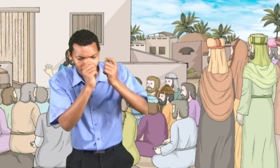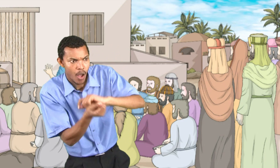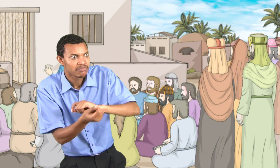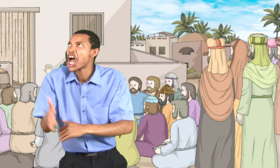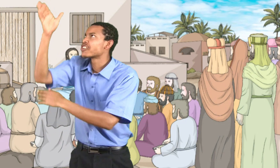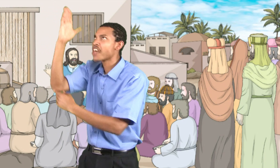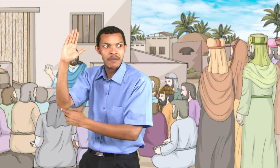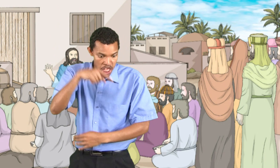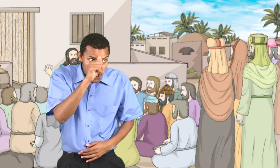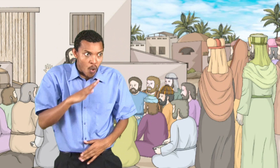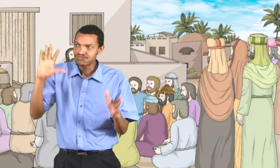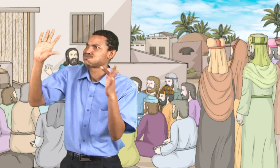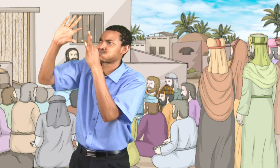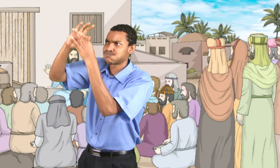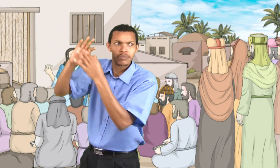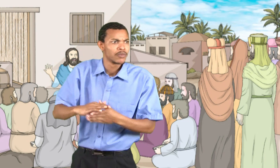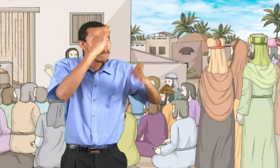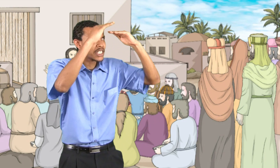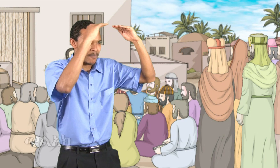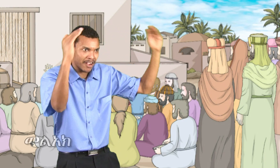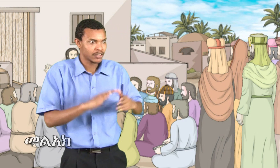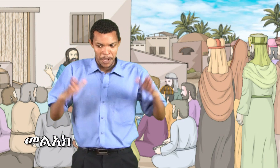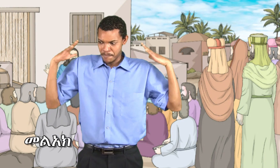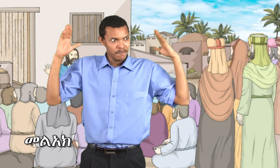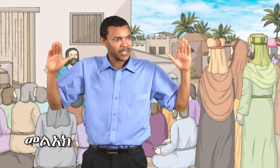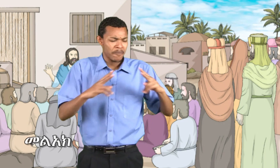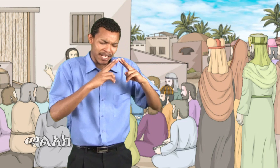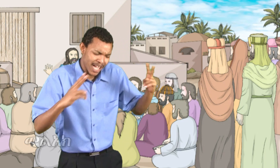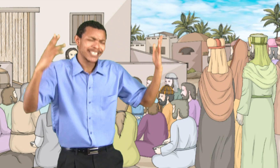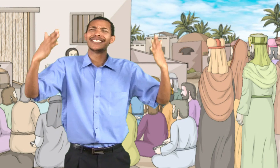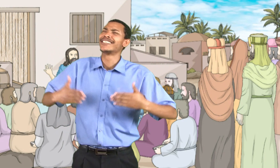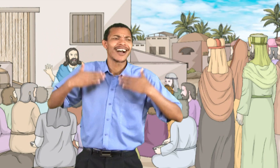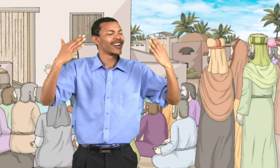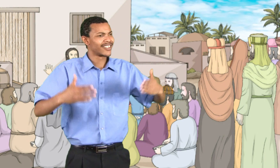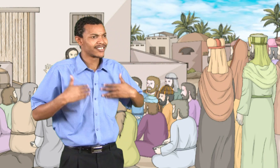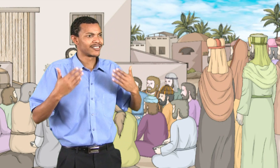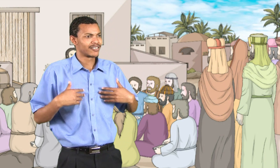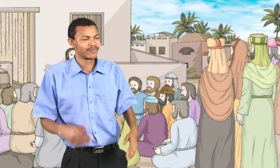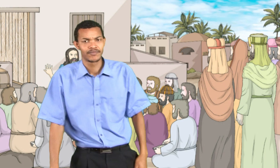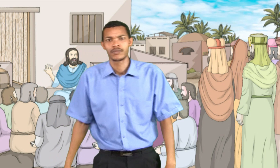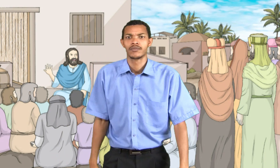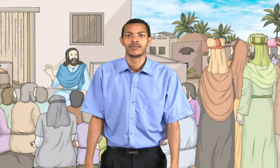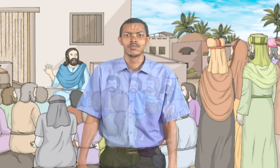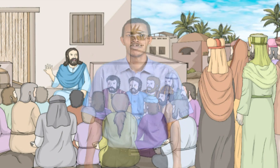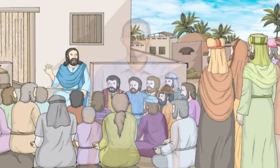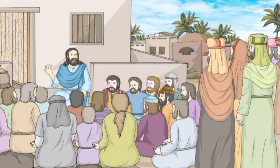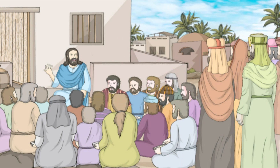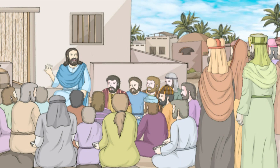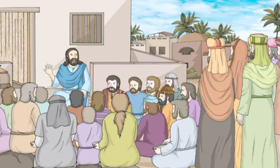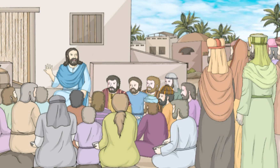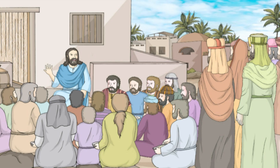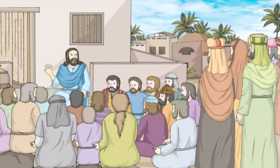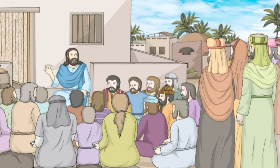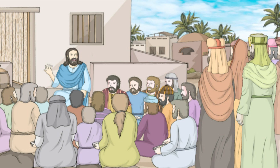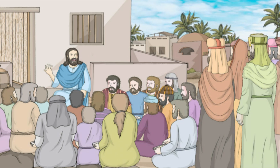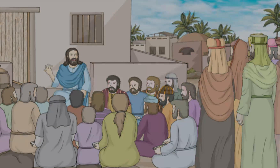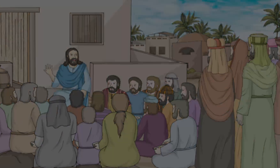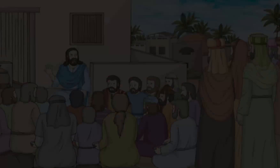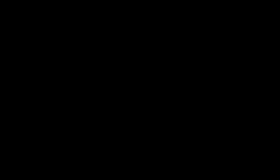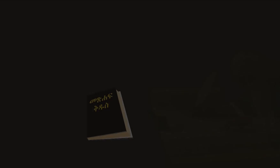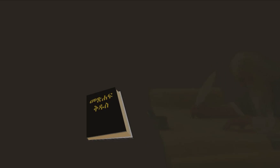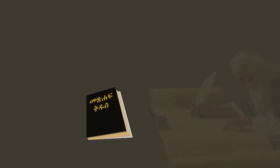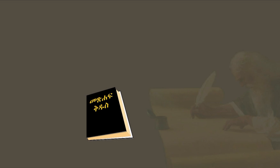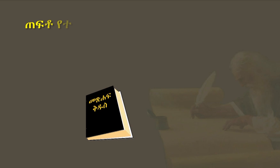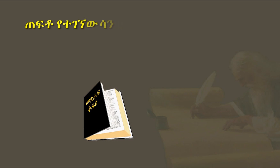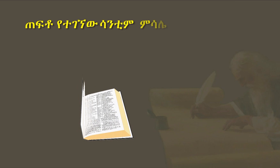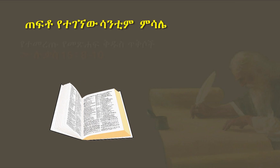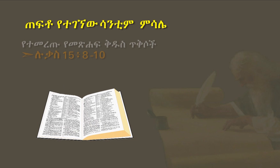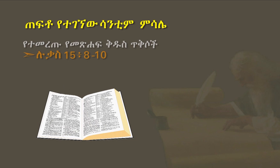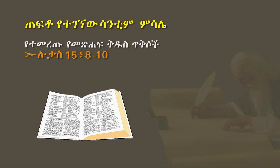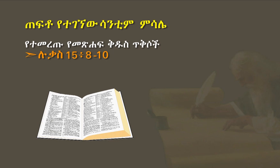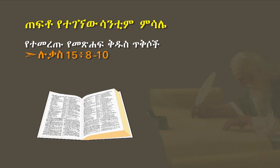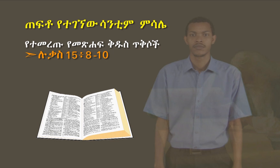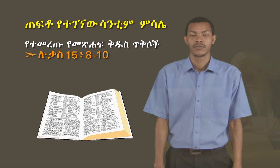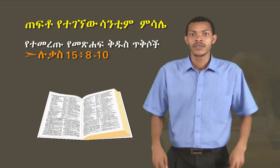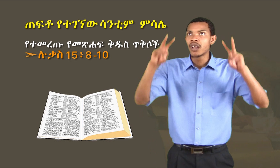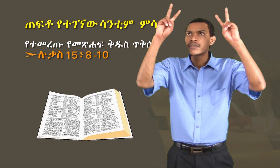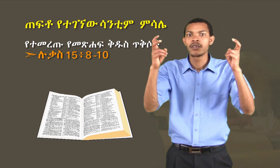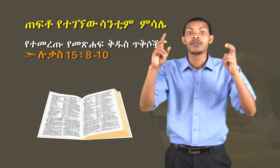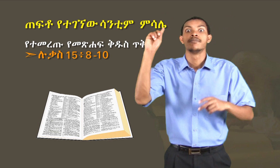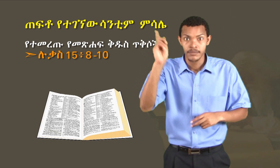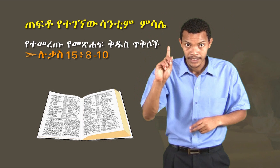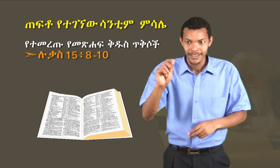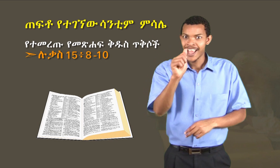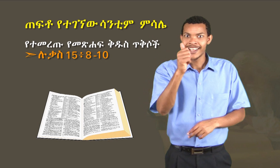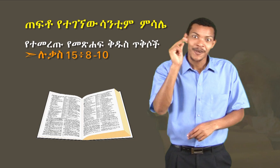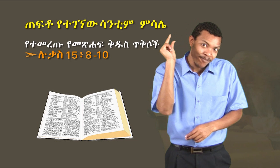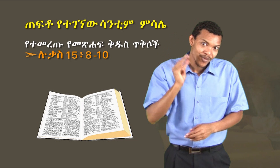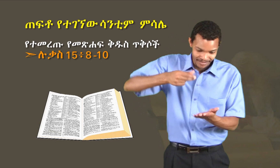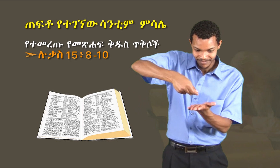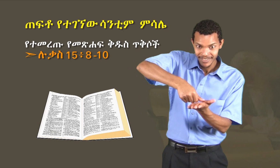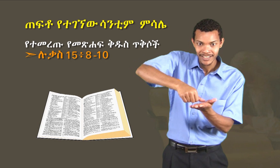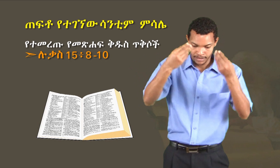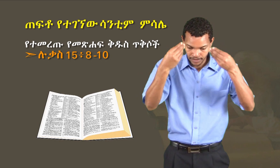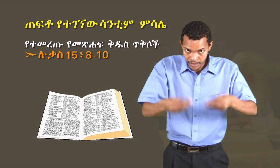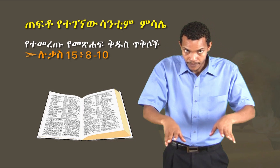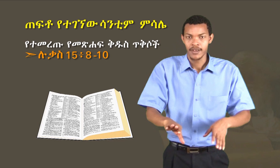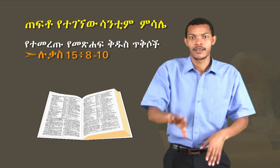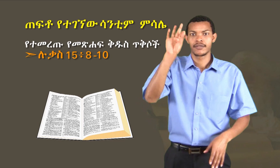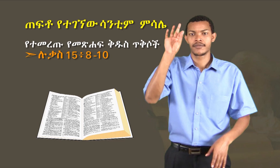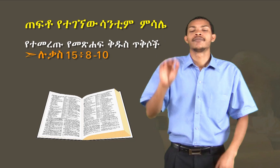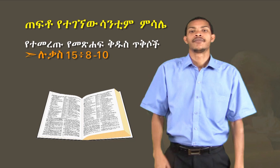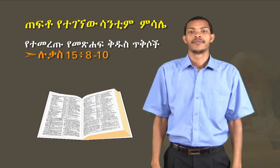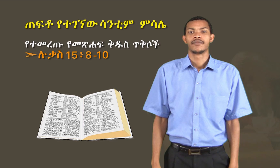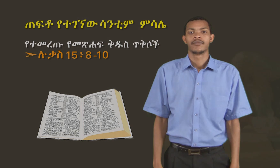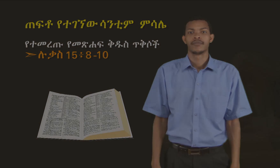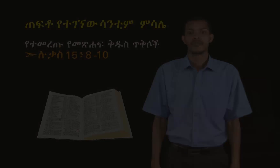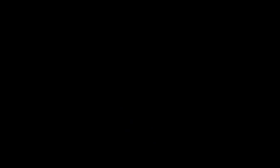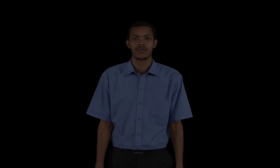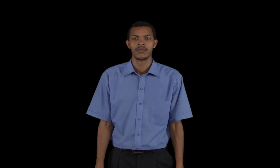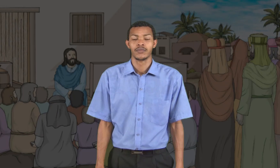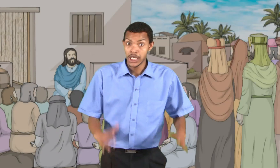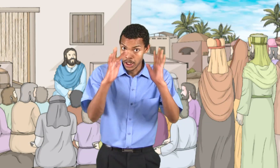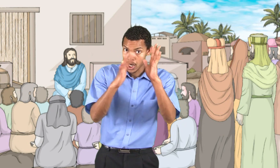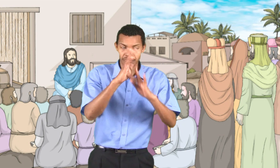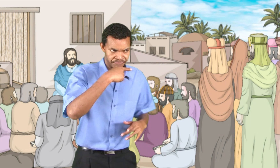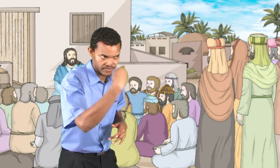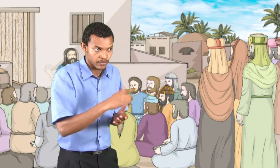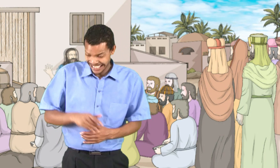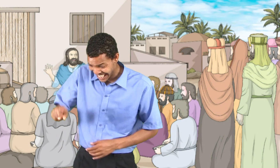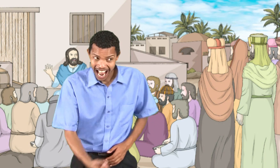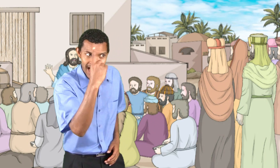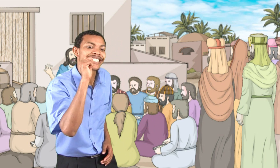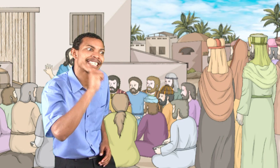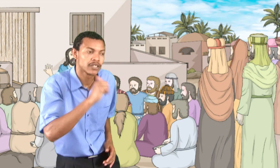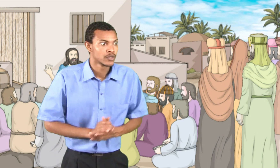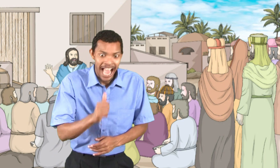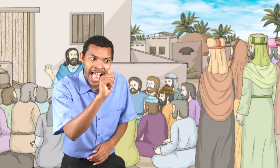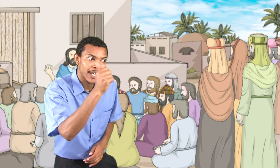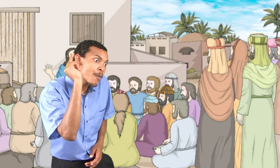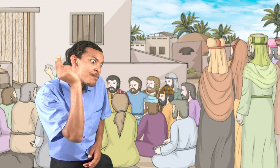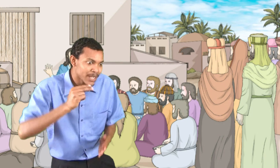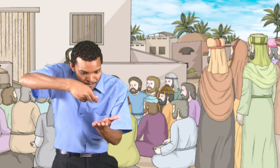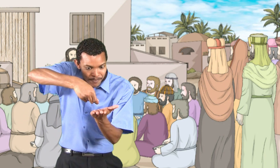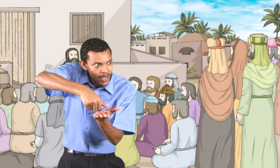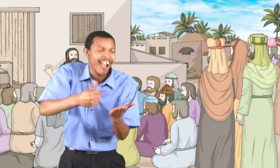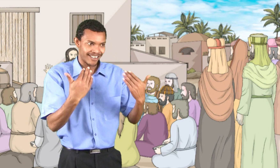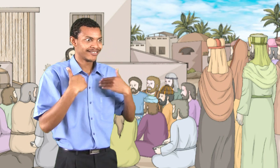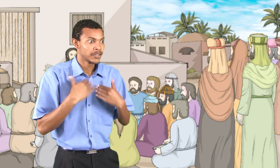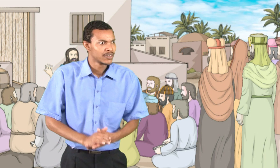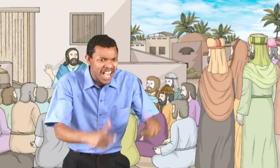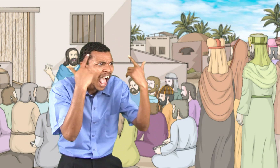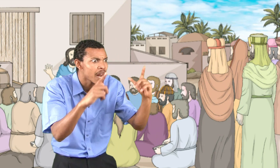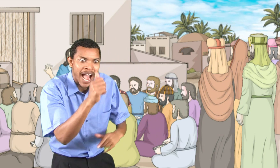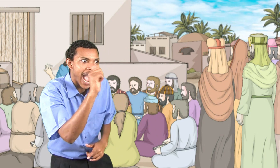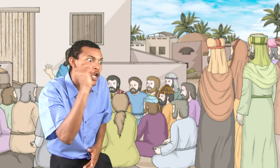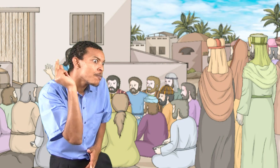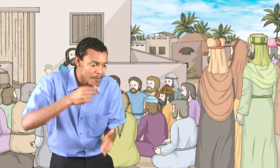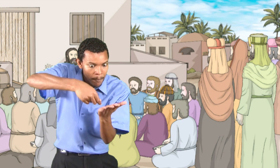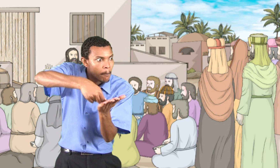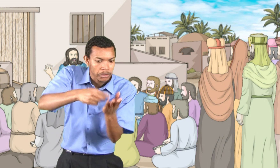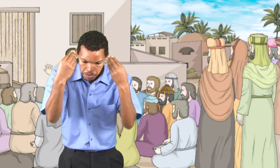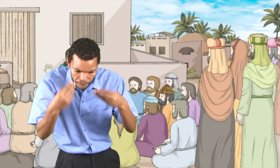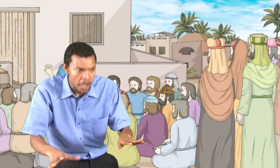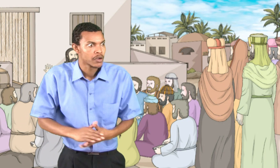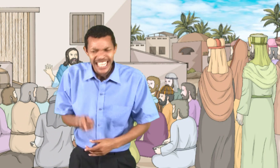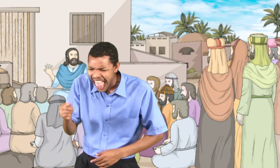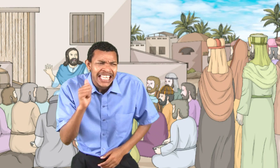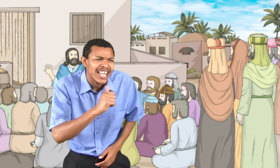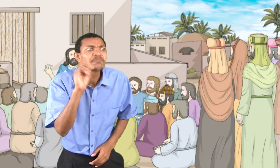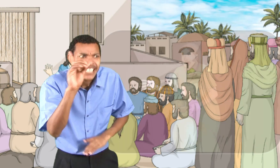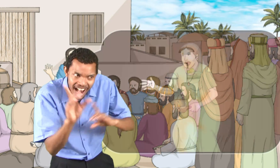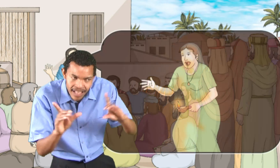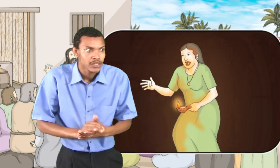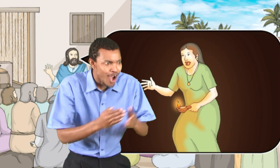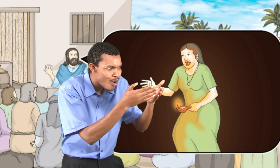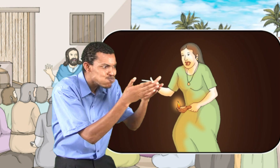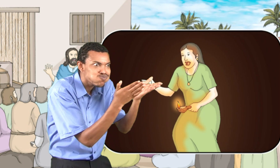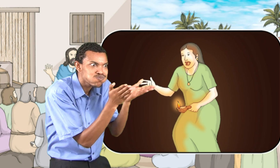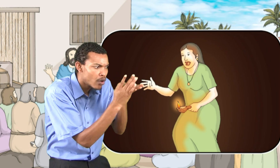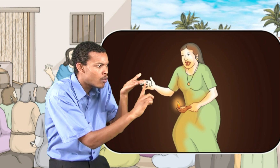In the same way, I tell you that there will be more joy in heaven over one sinner who repents than over ninety-nine righteous ones who do not need to repent.